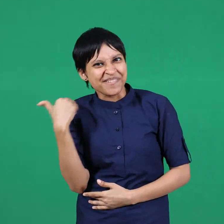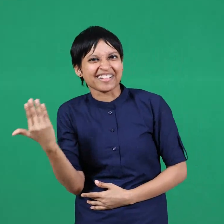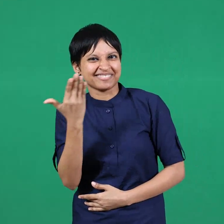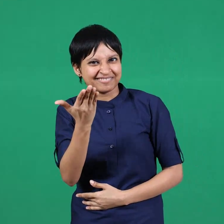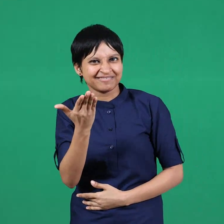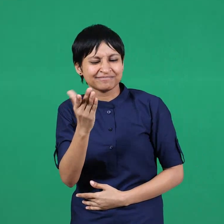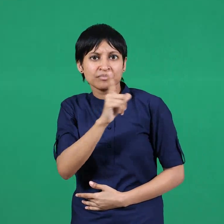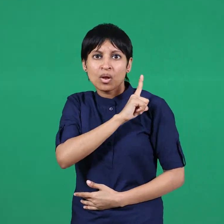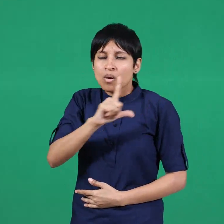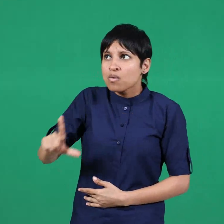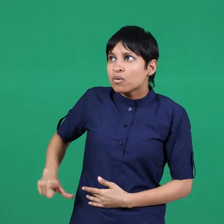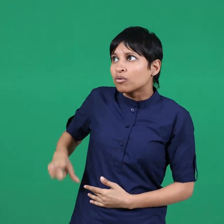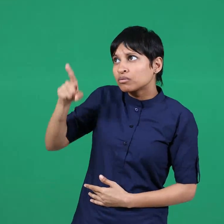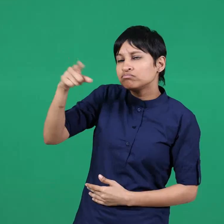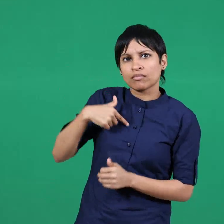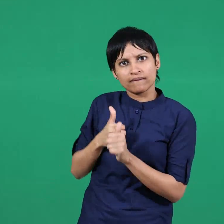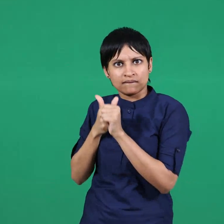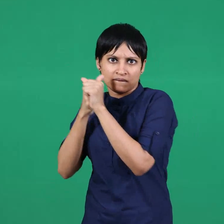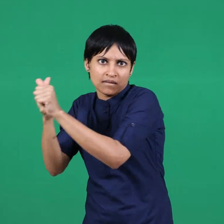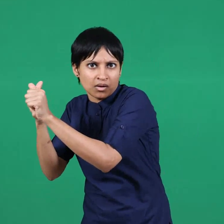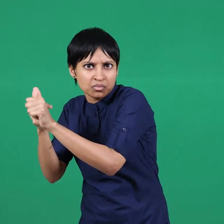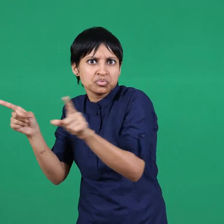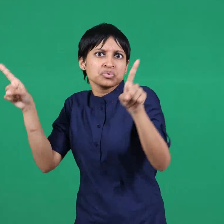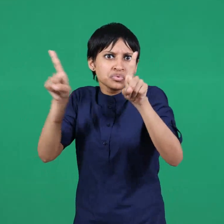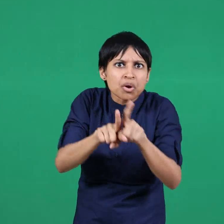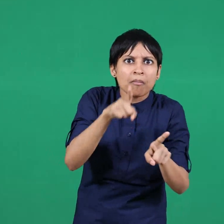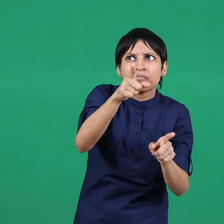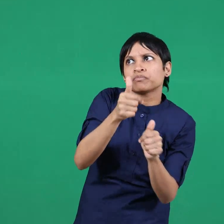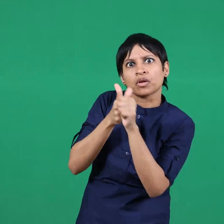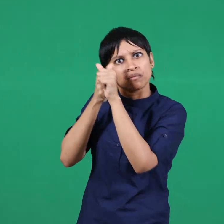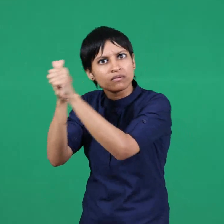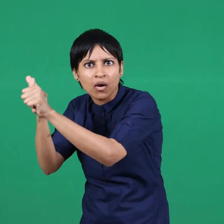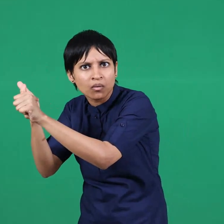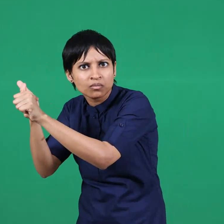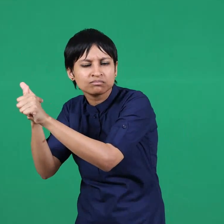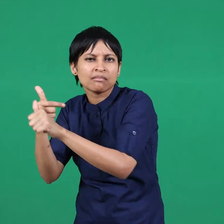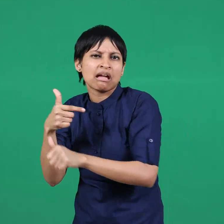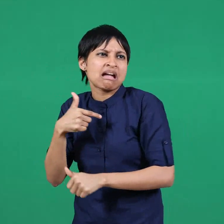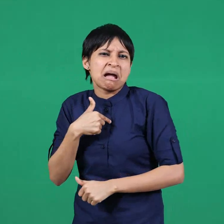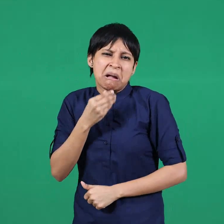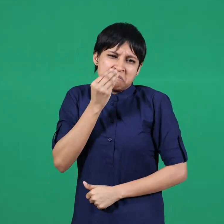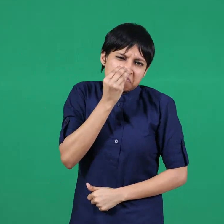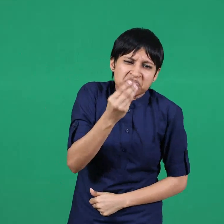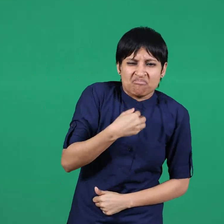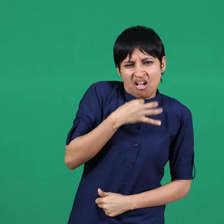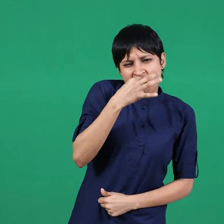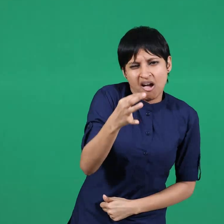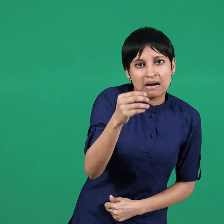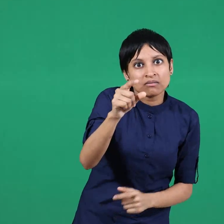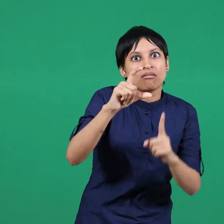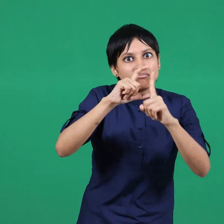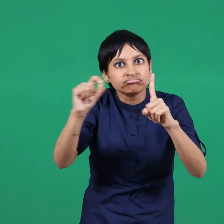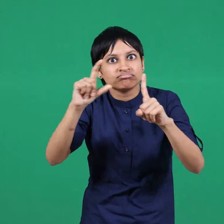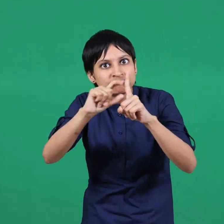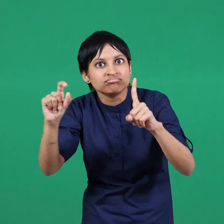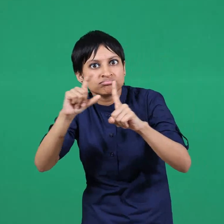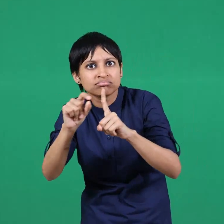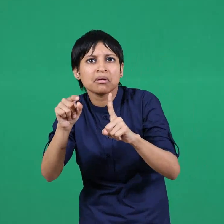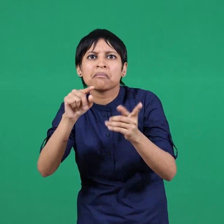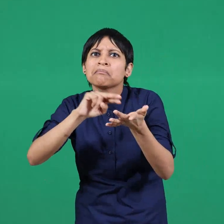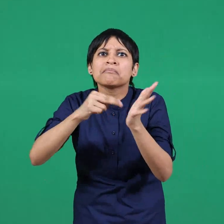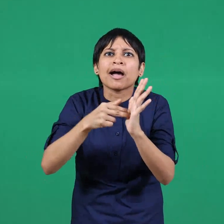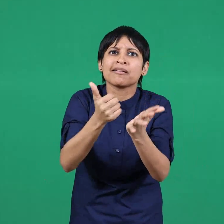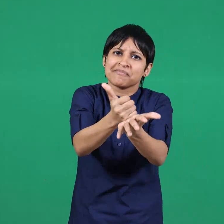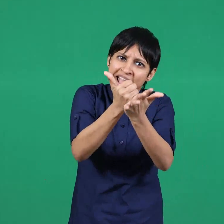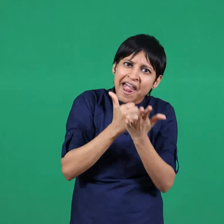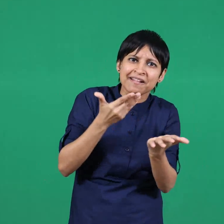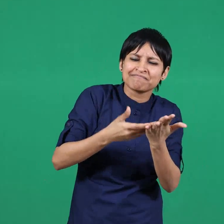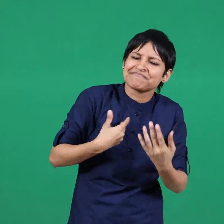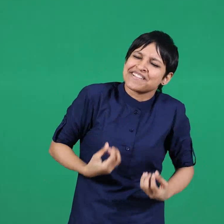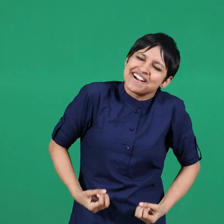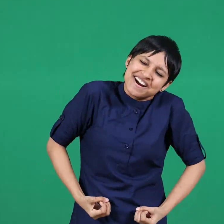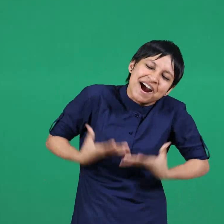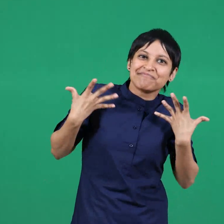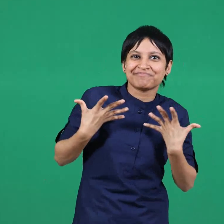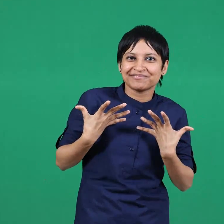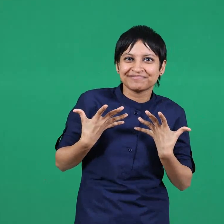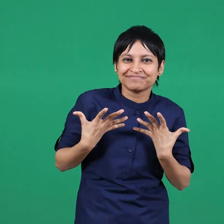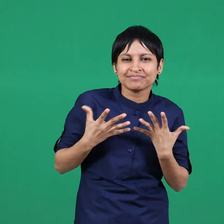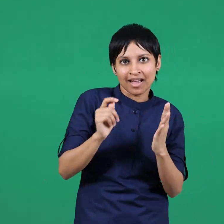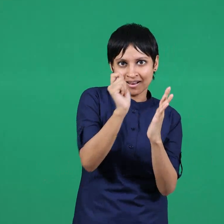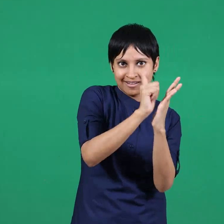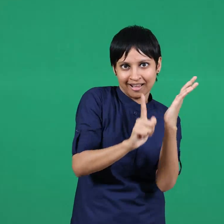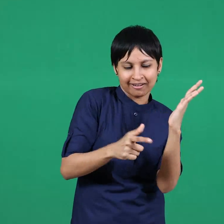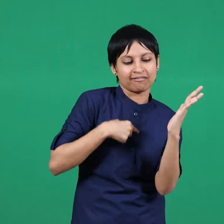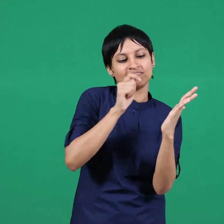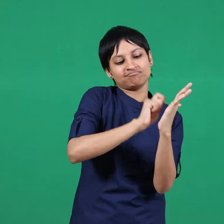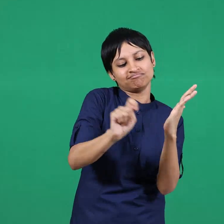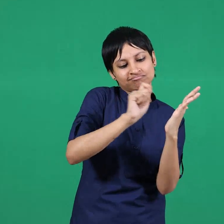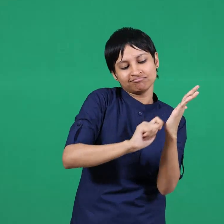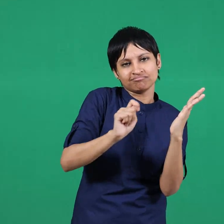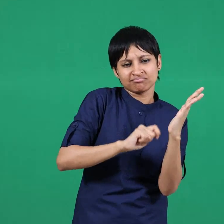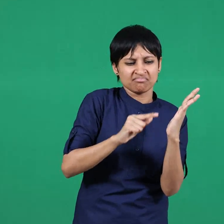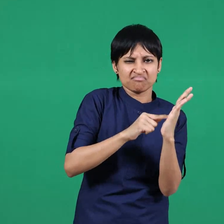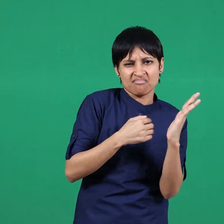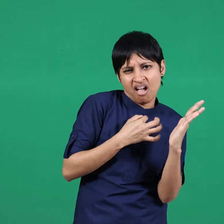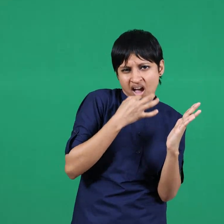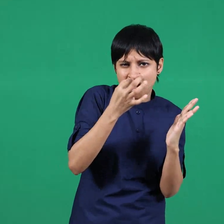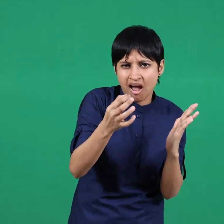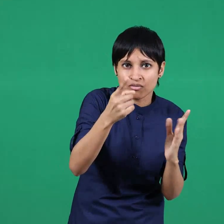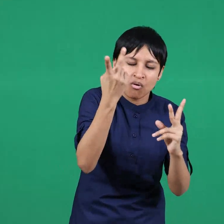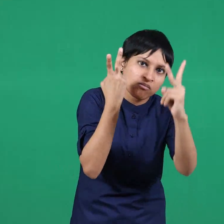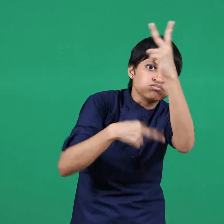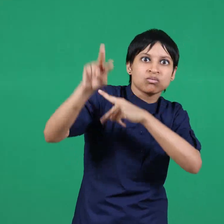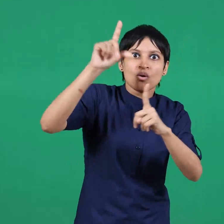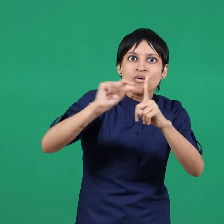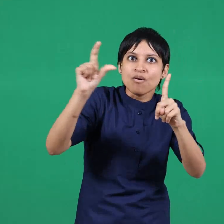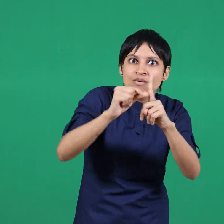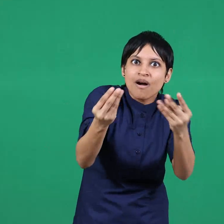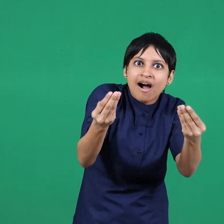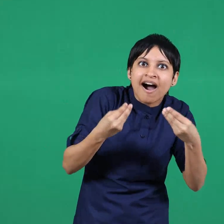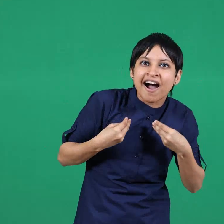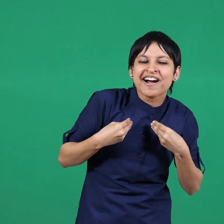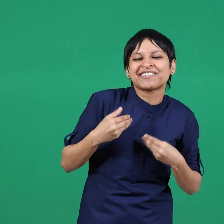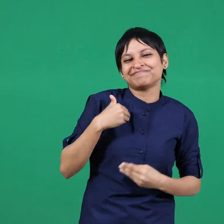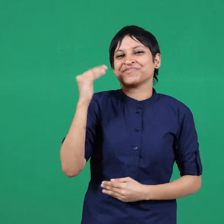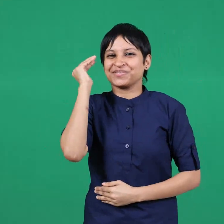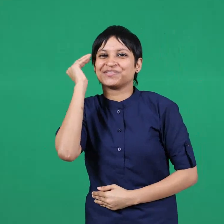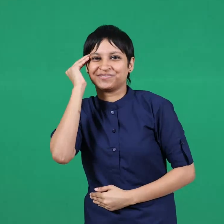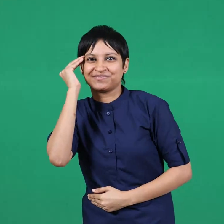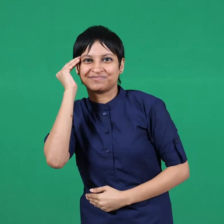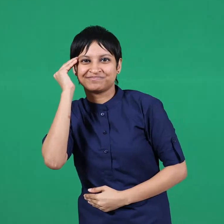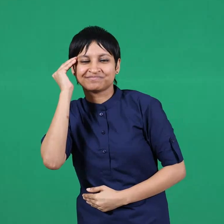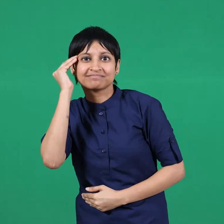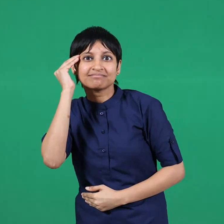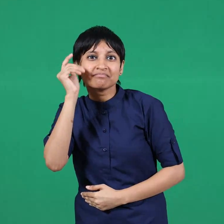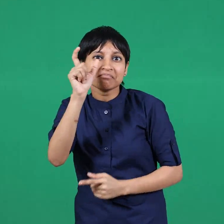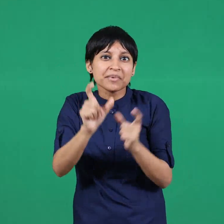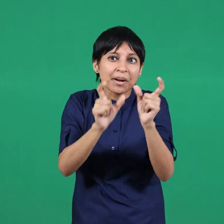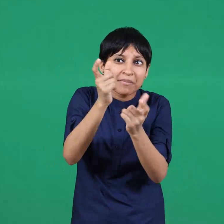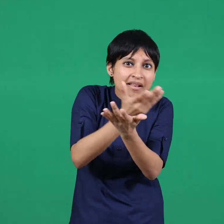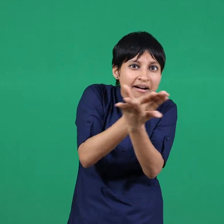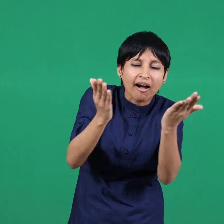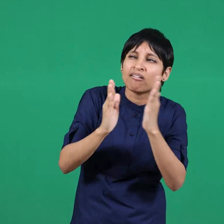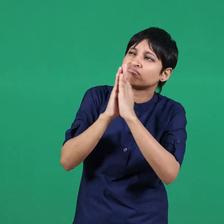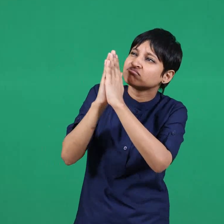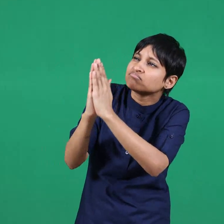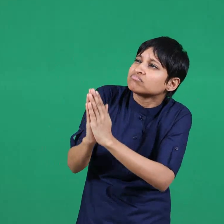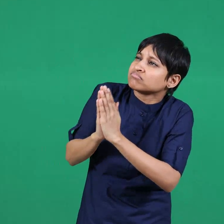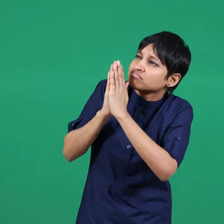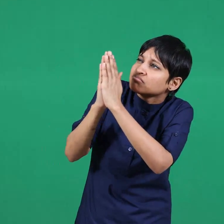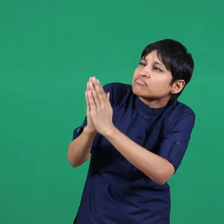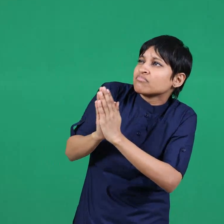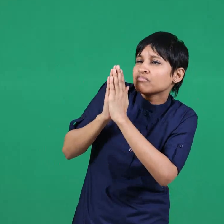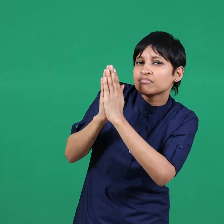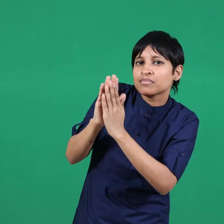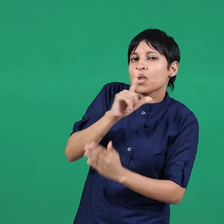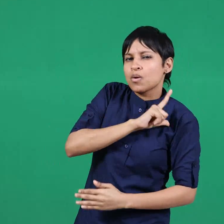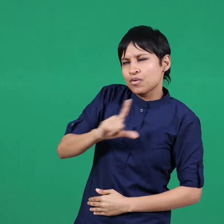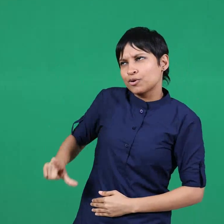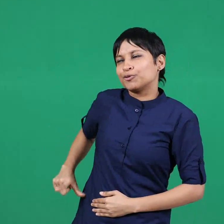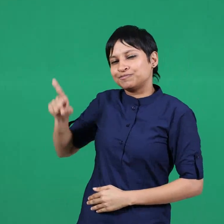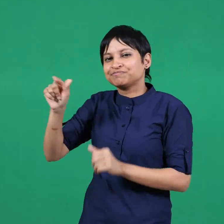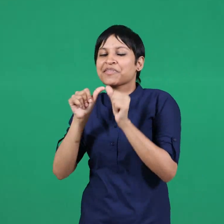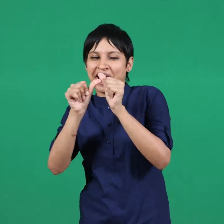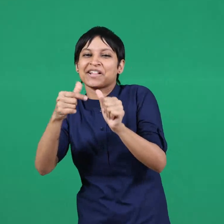Refresh my heart in Christ. Confident of your obedience, I write to you, knowing that you will do even more than I ask.